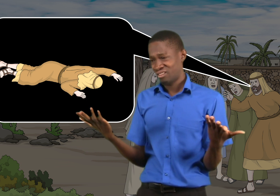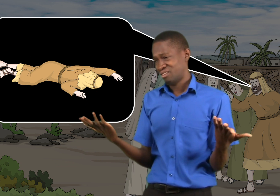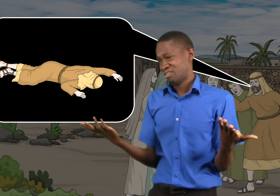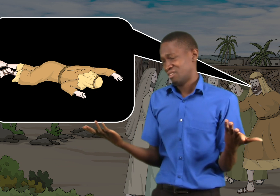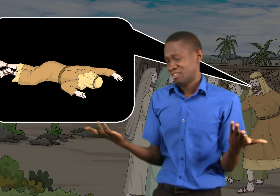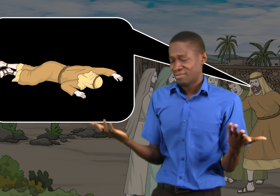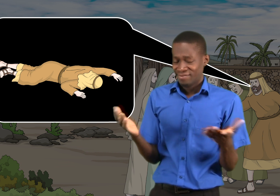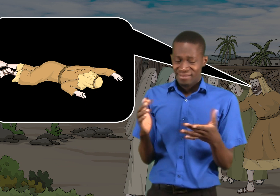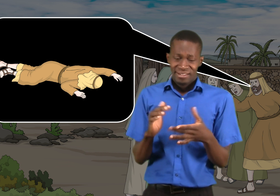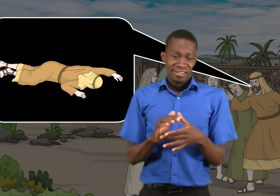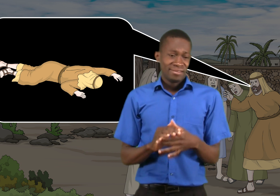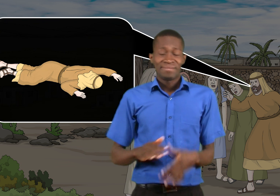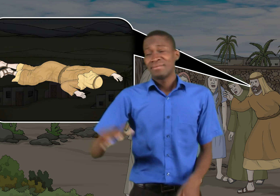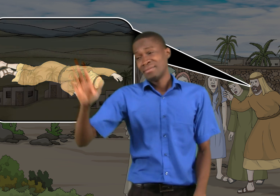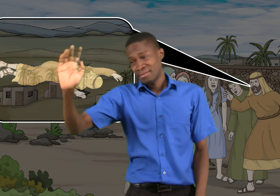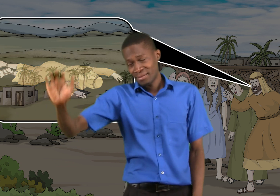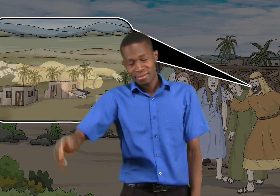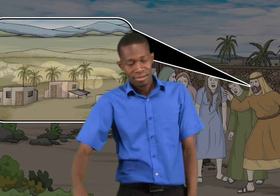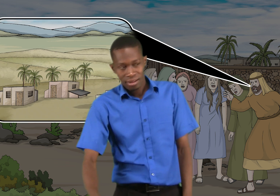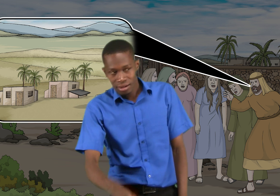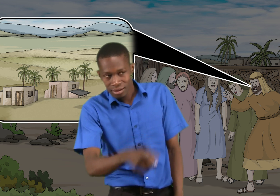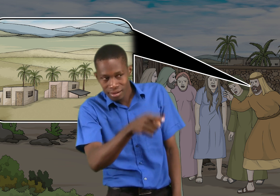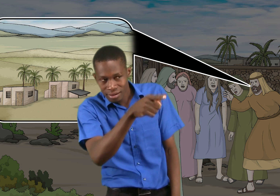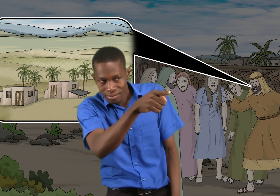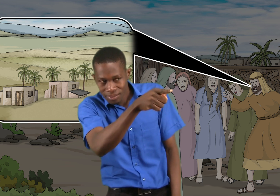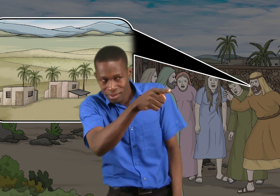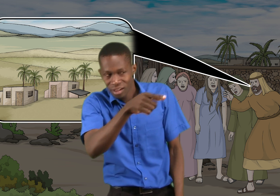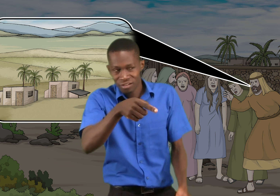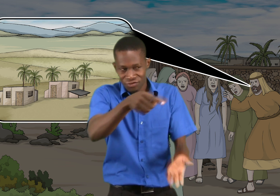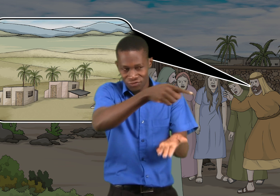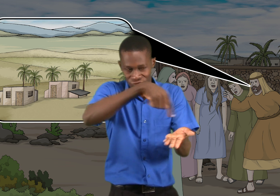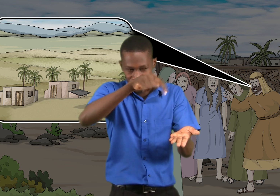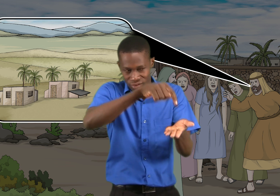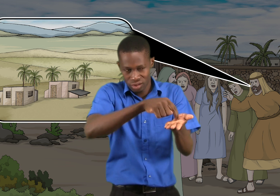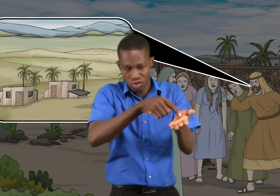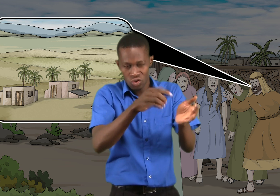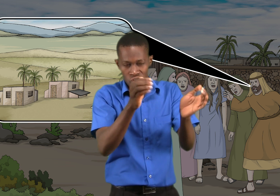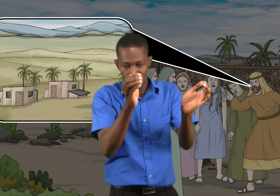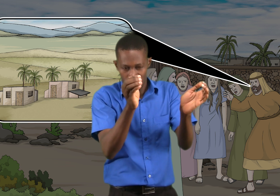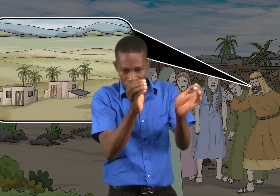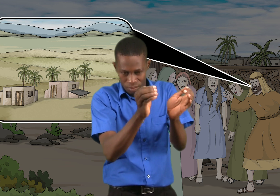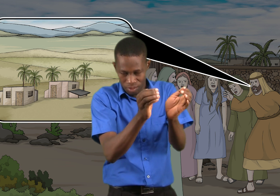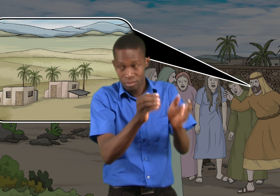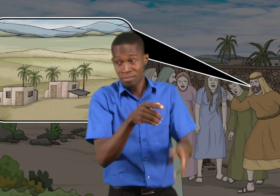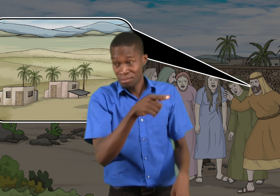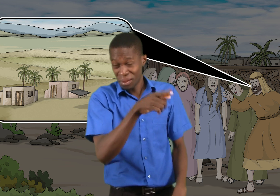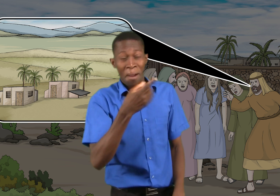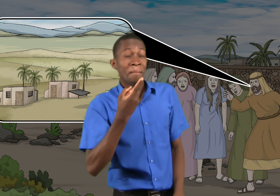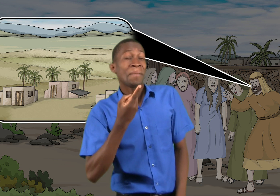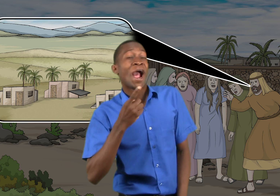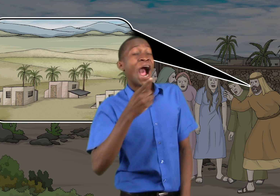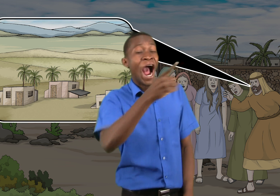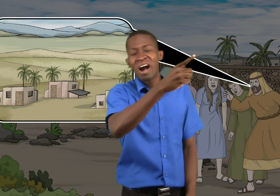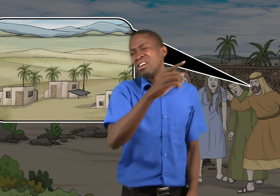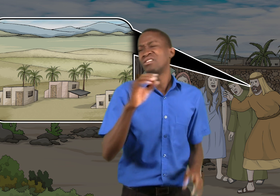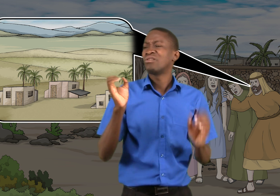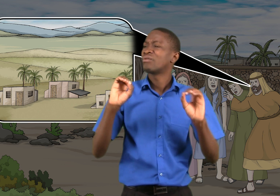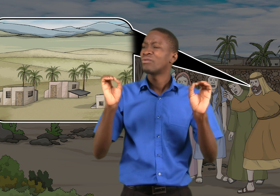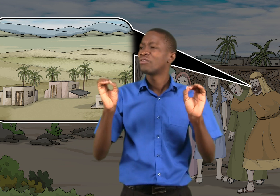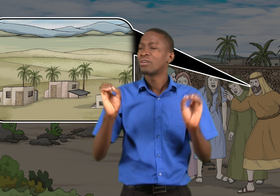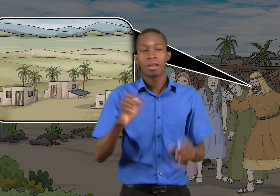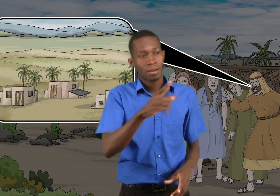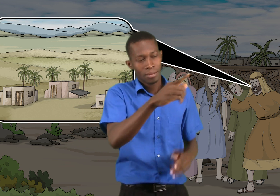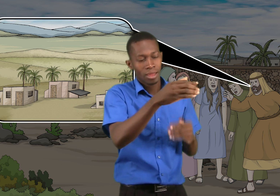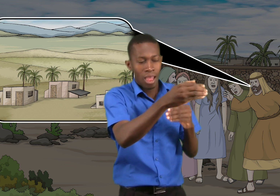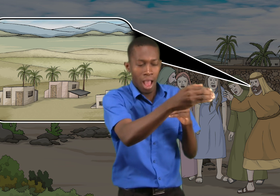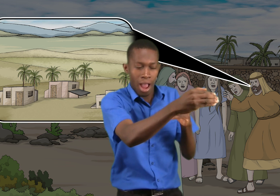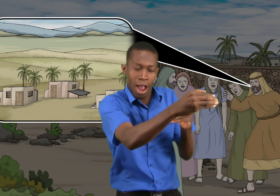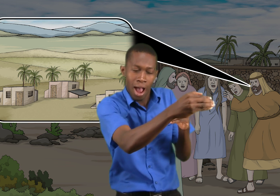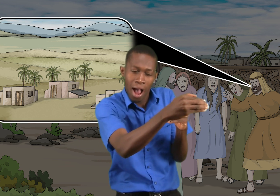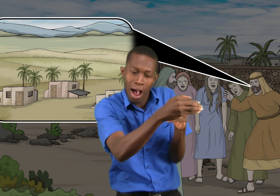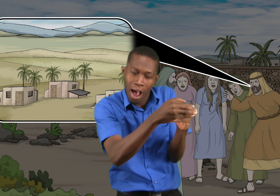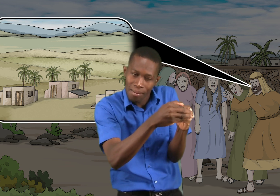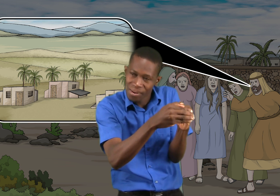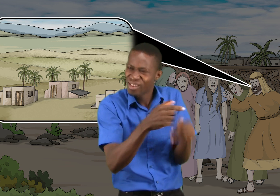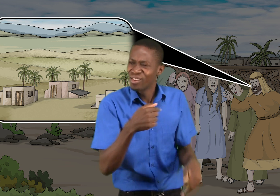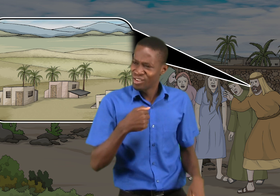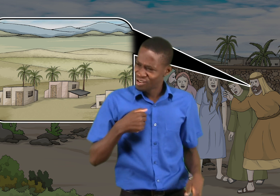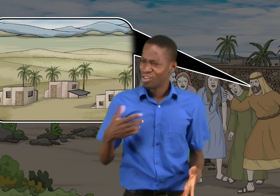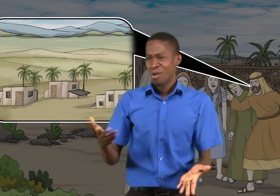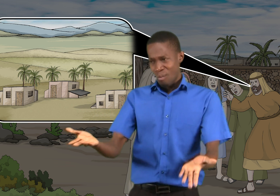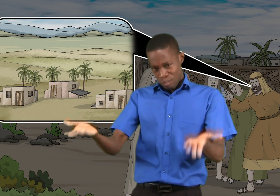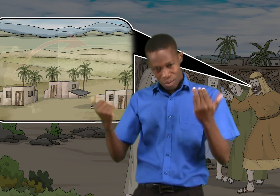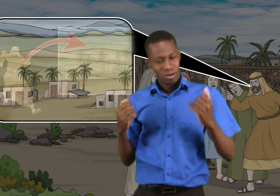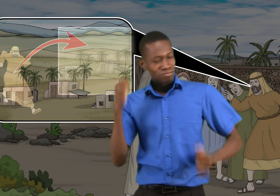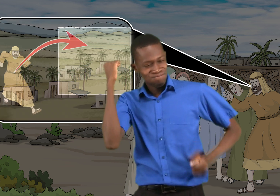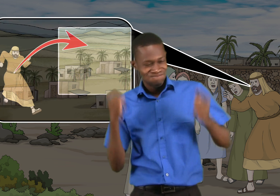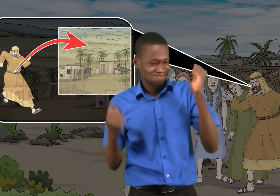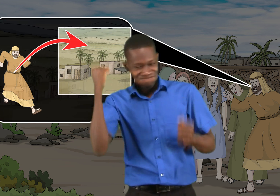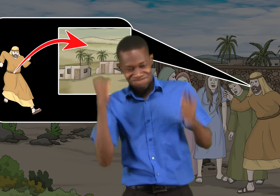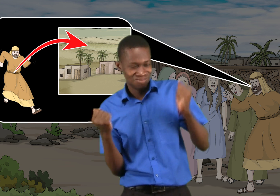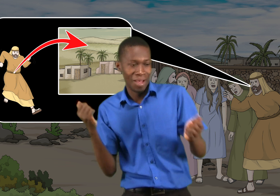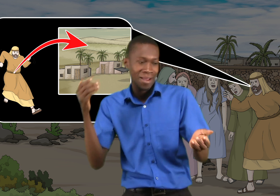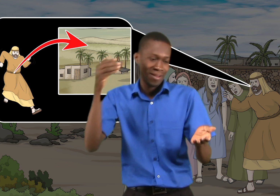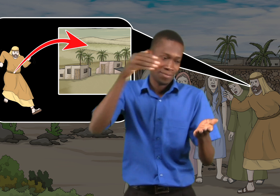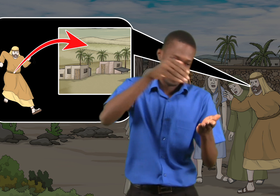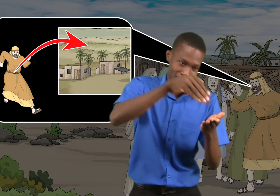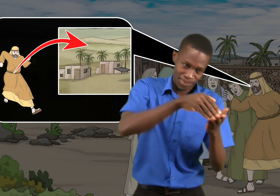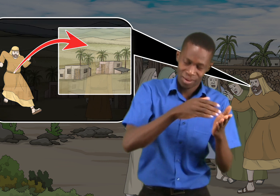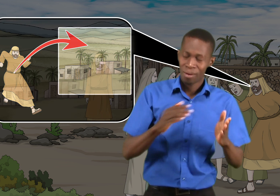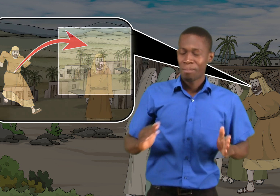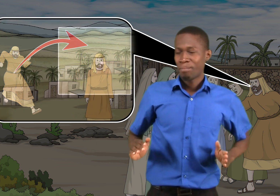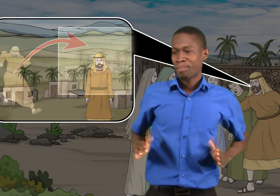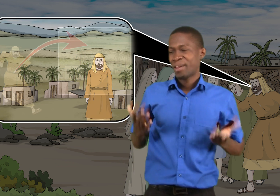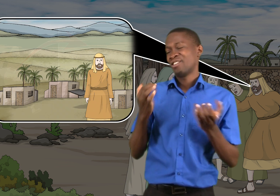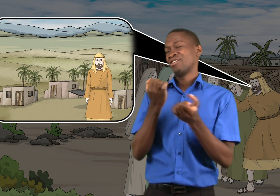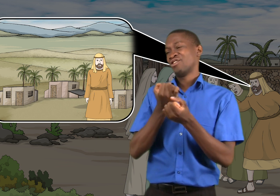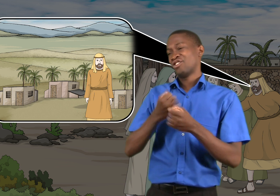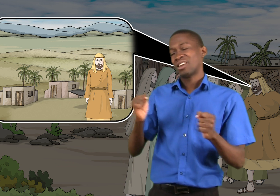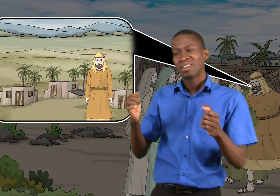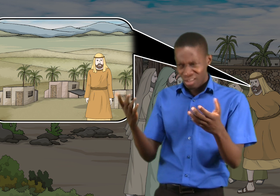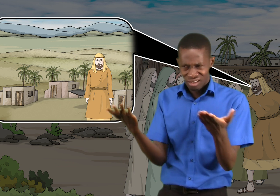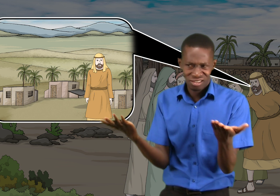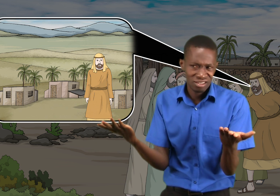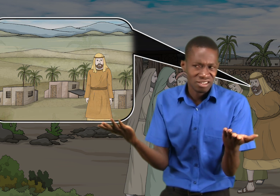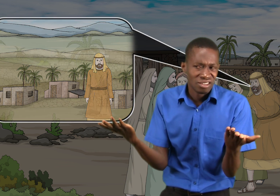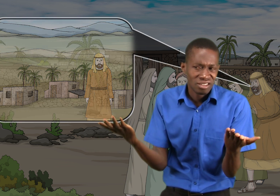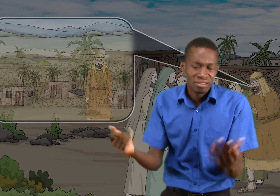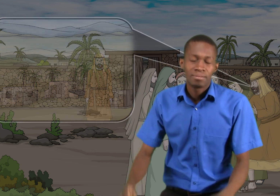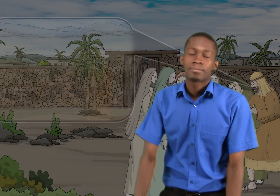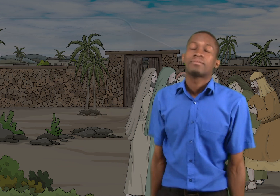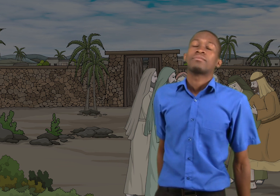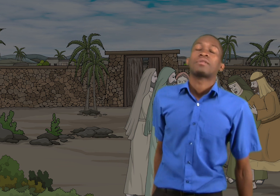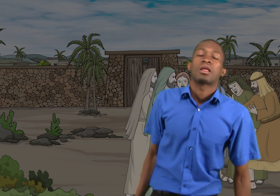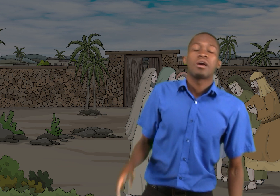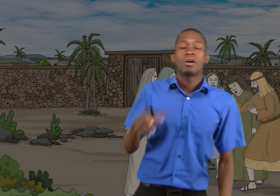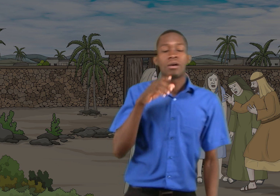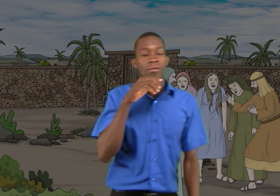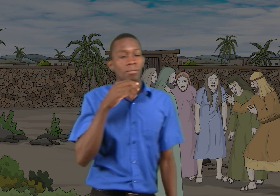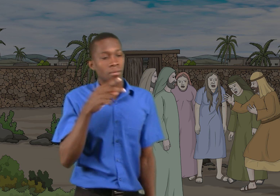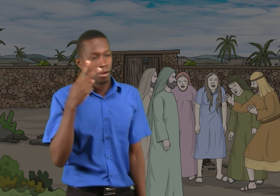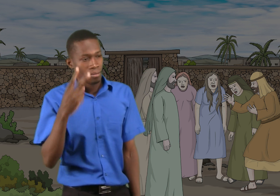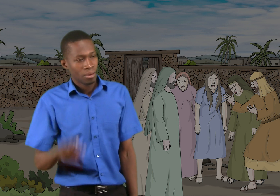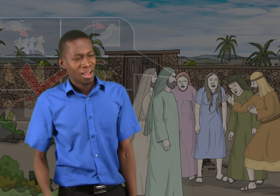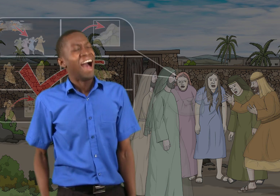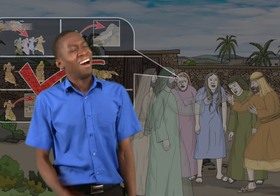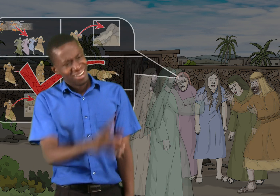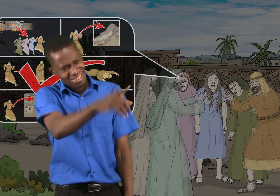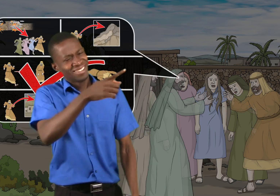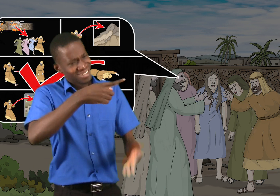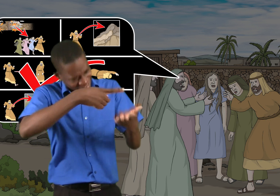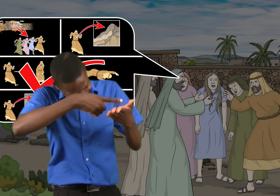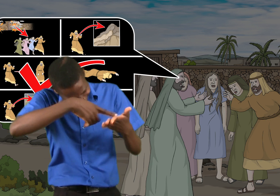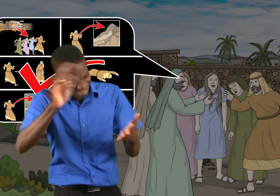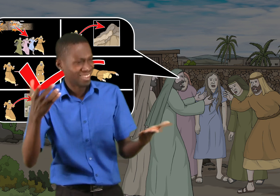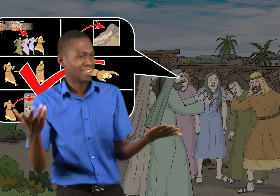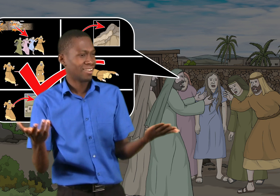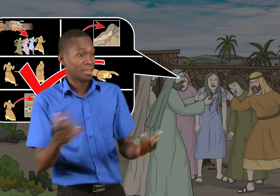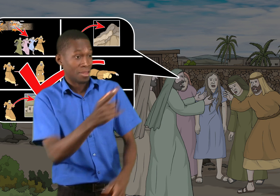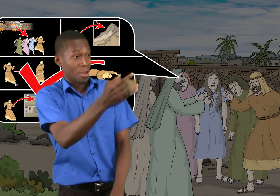Look, there is a town nearby where I can flee, and it is a small place. Please let me flee there—is it not a small place? Then my life will be saved.”